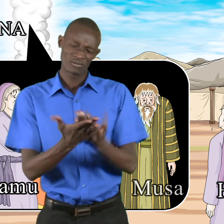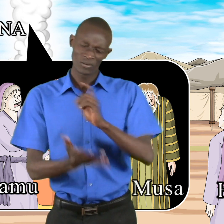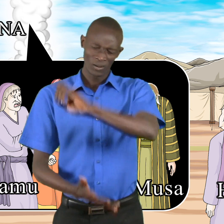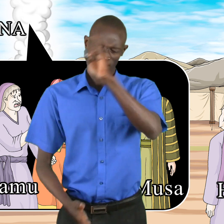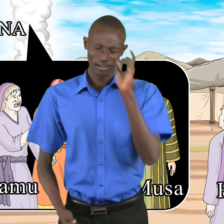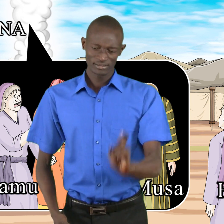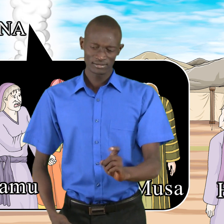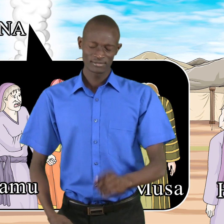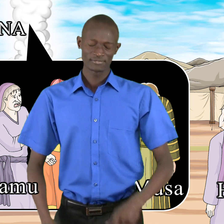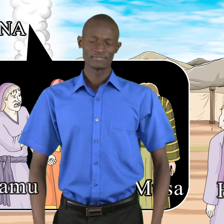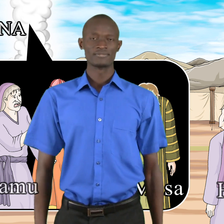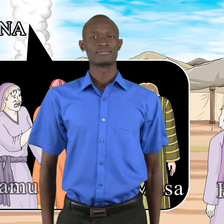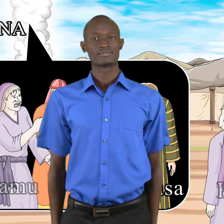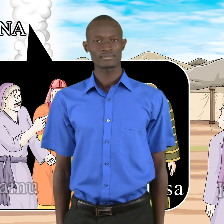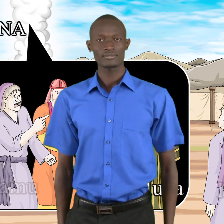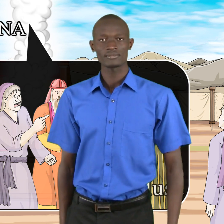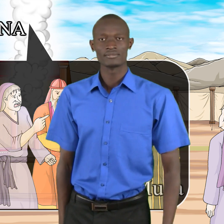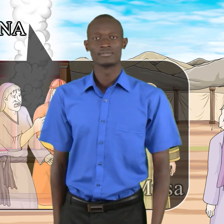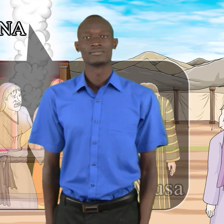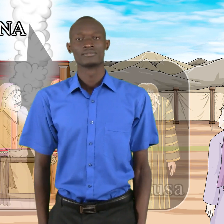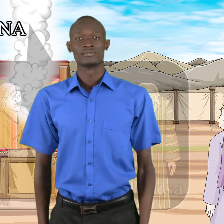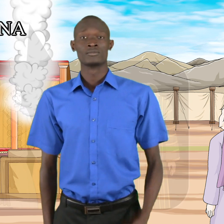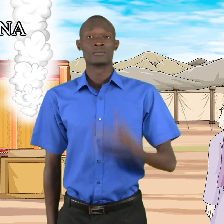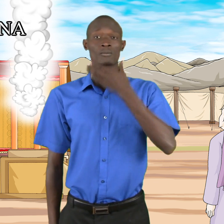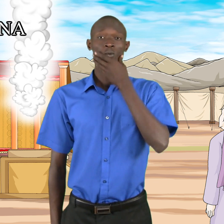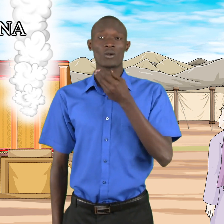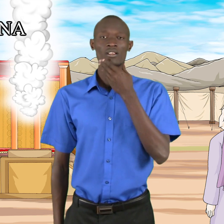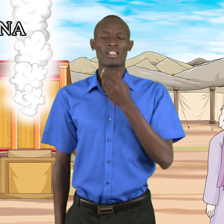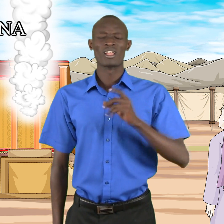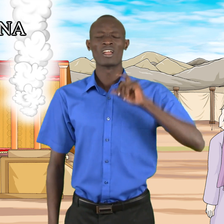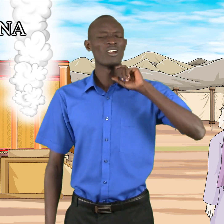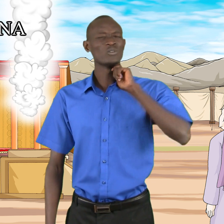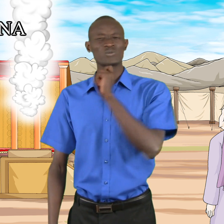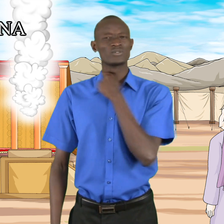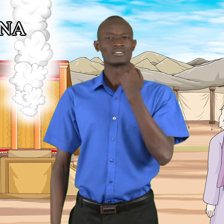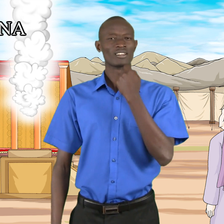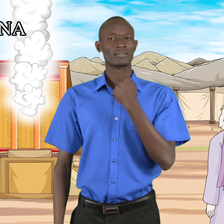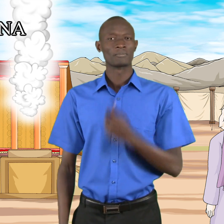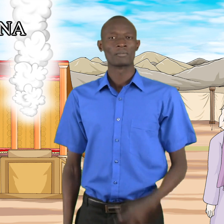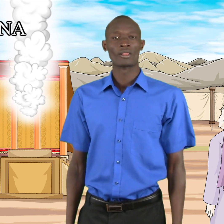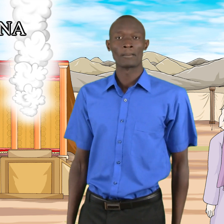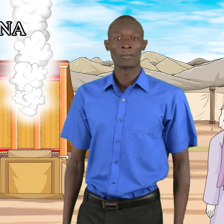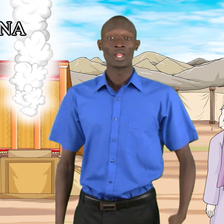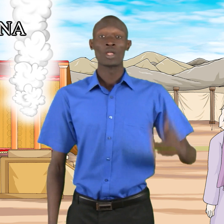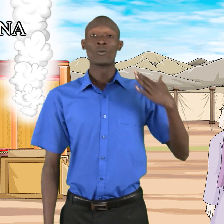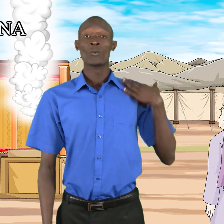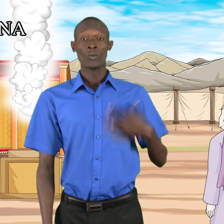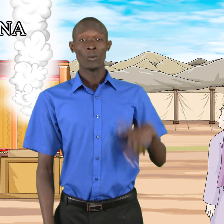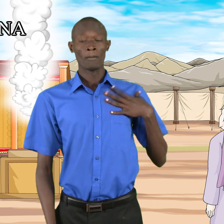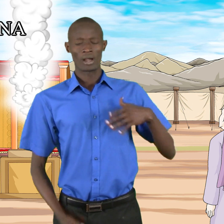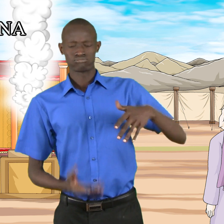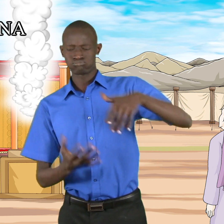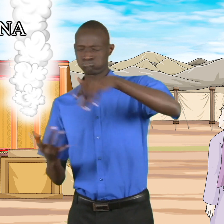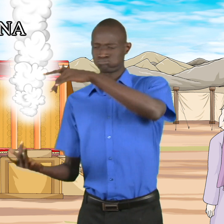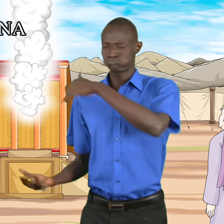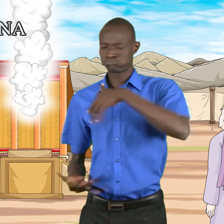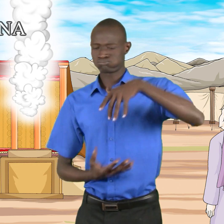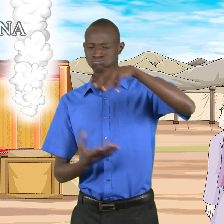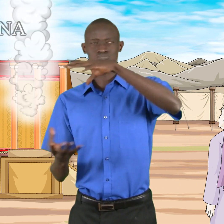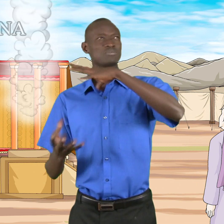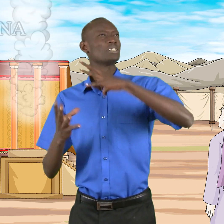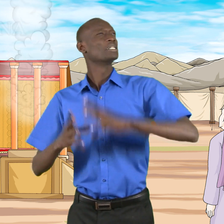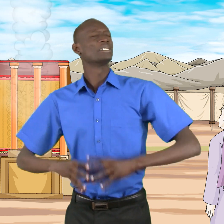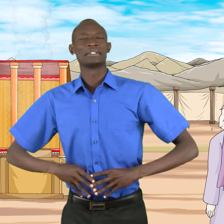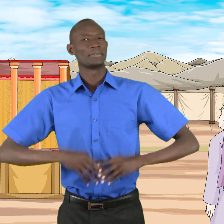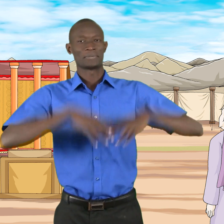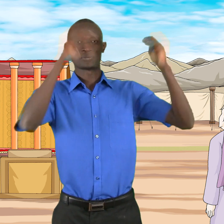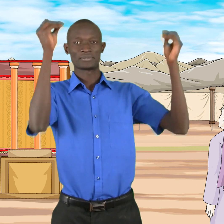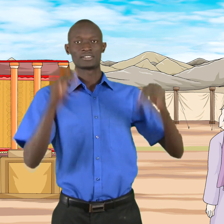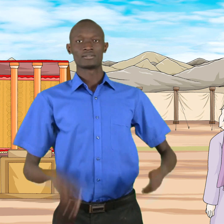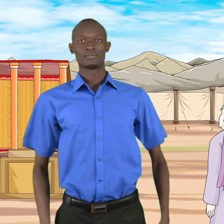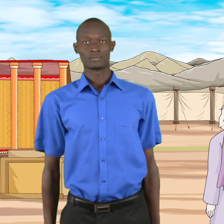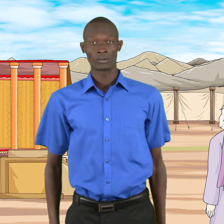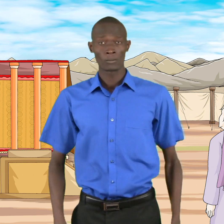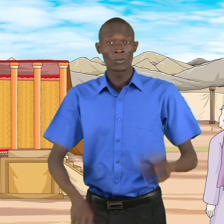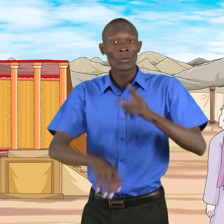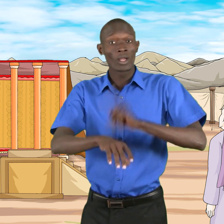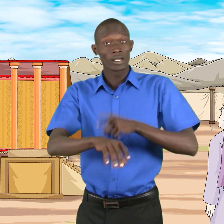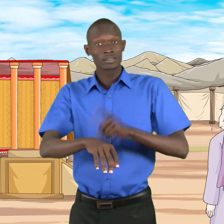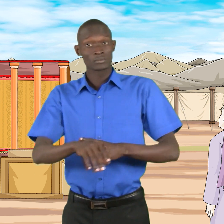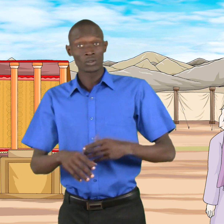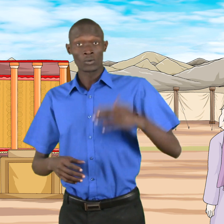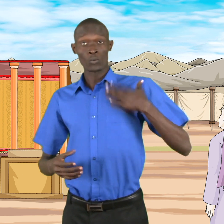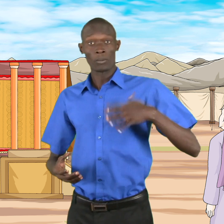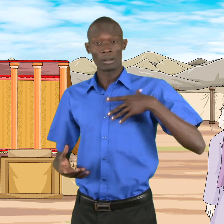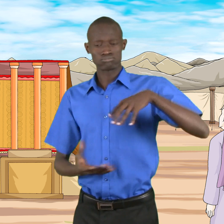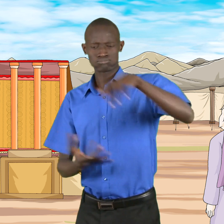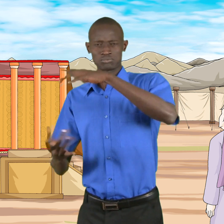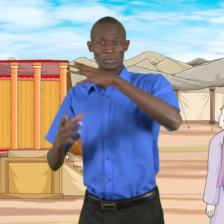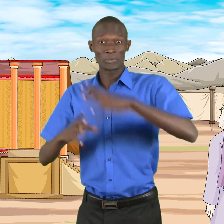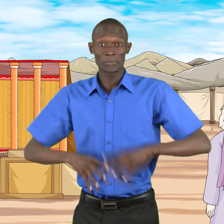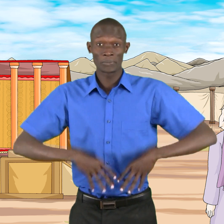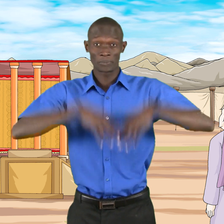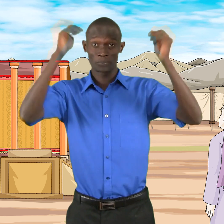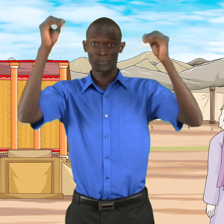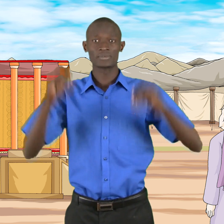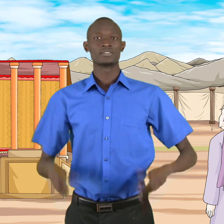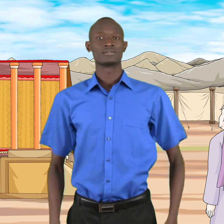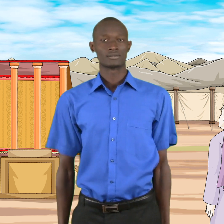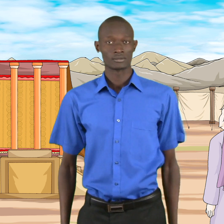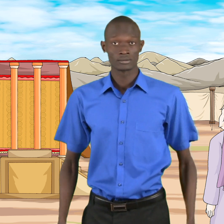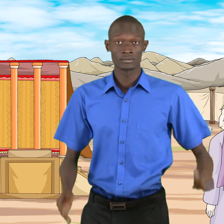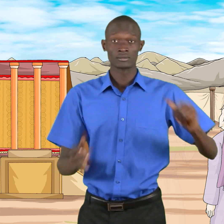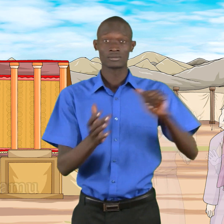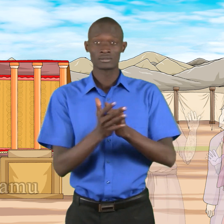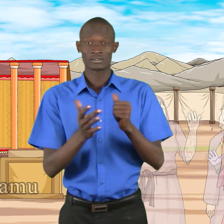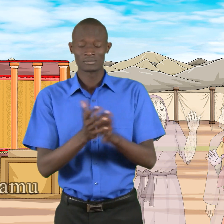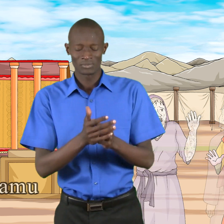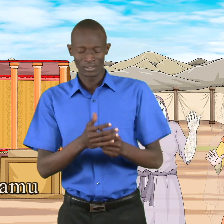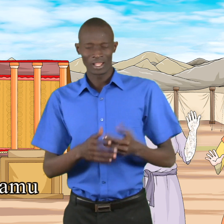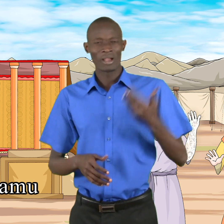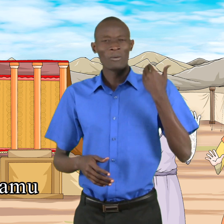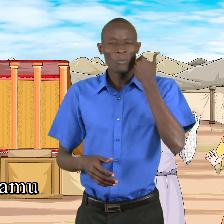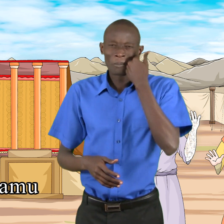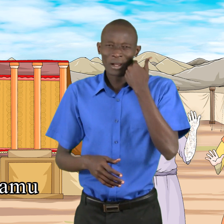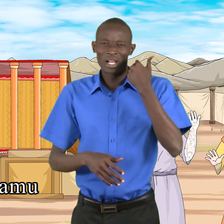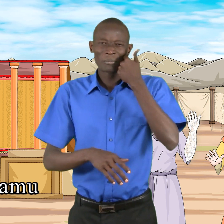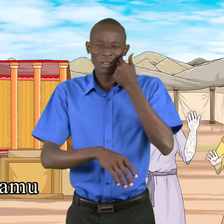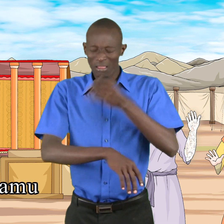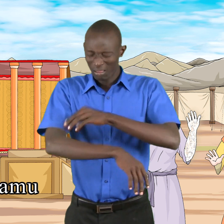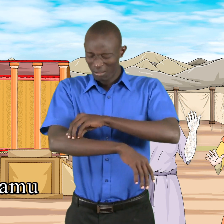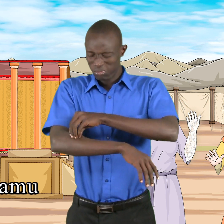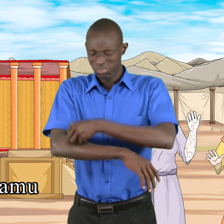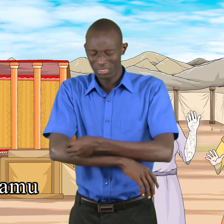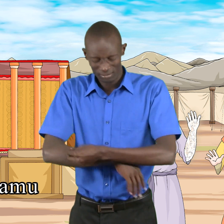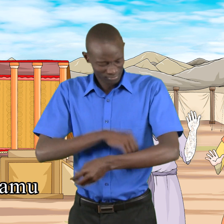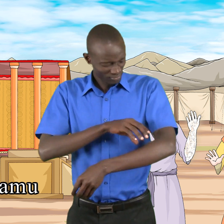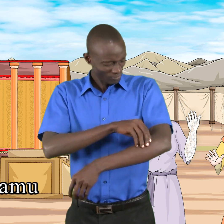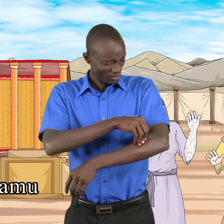So the anger of the LORD burned against them, and He departed.